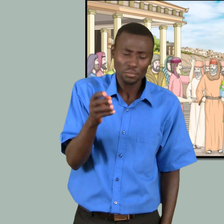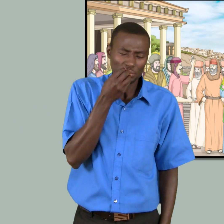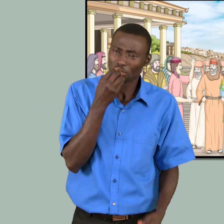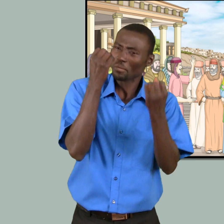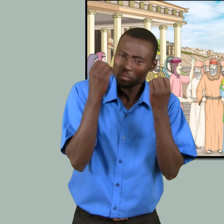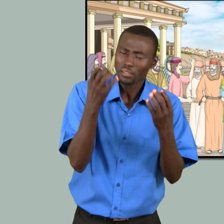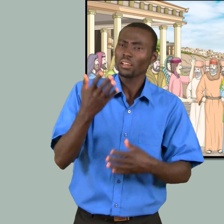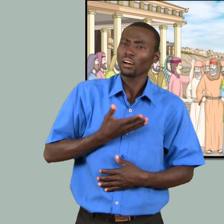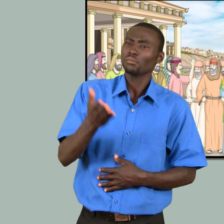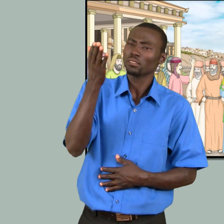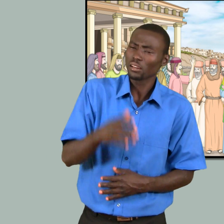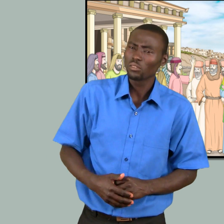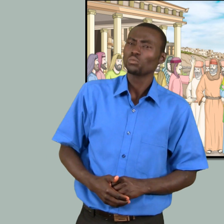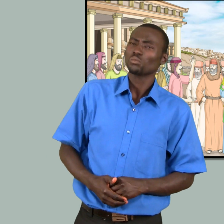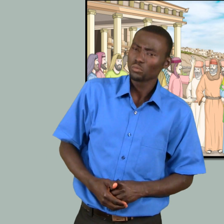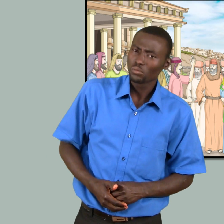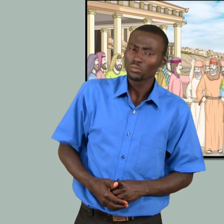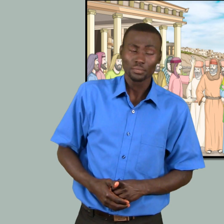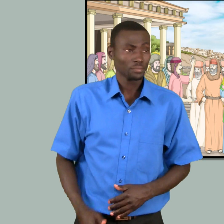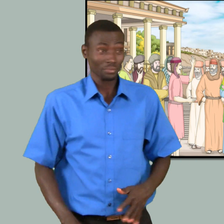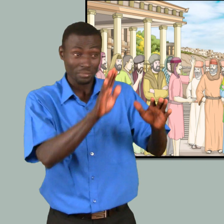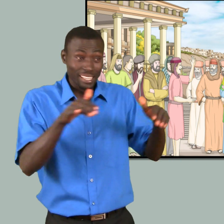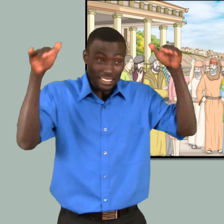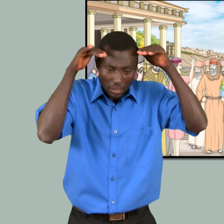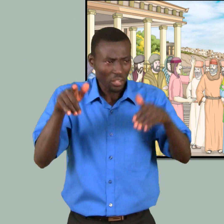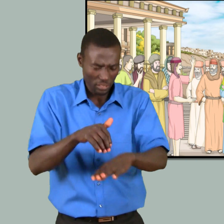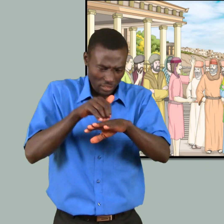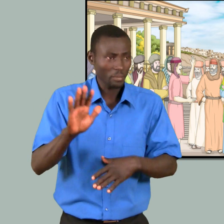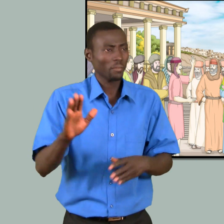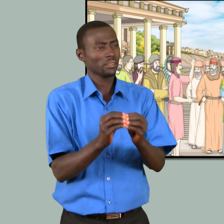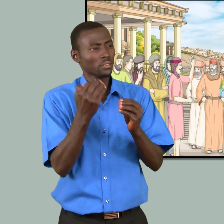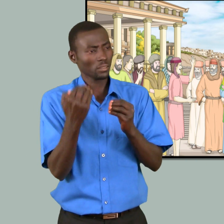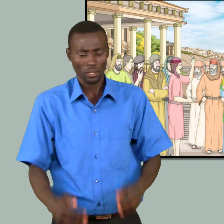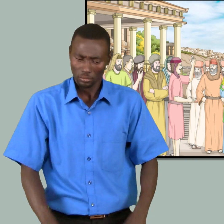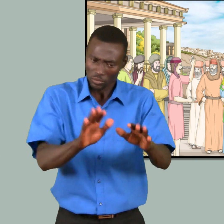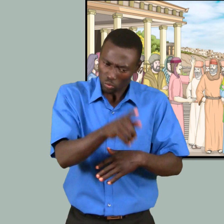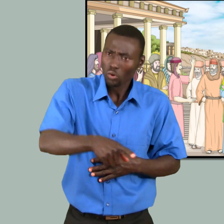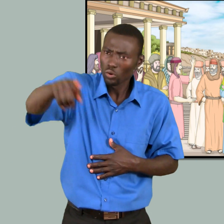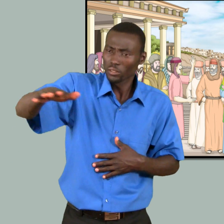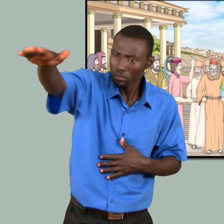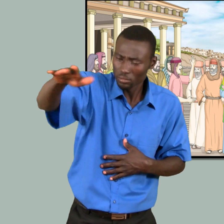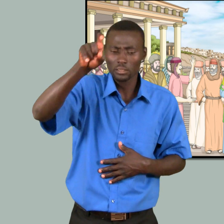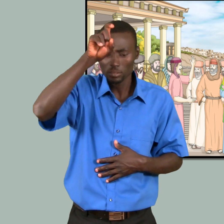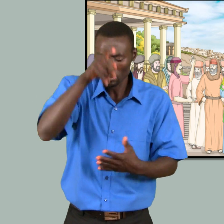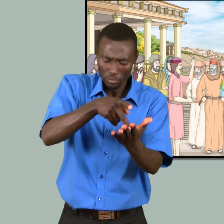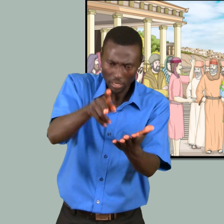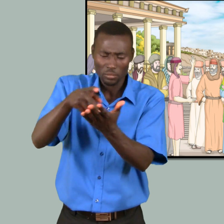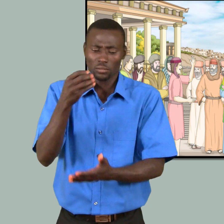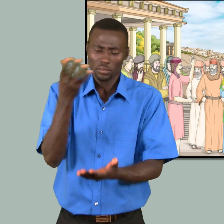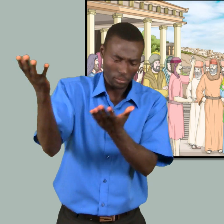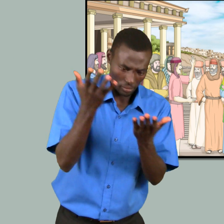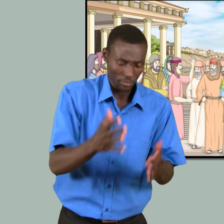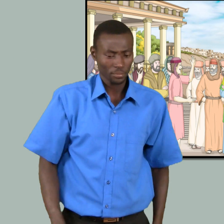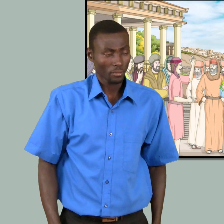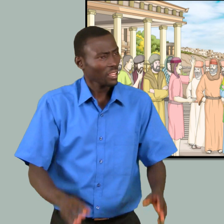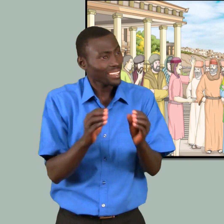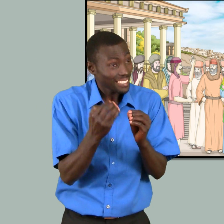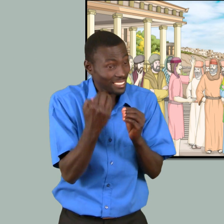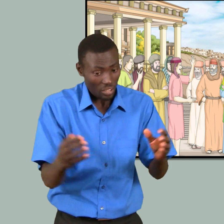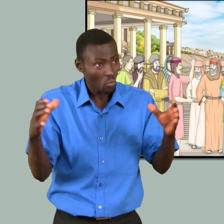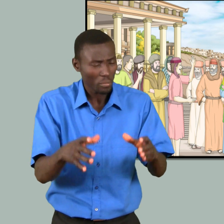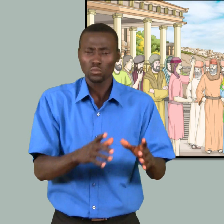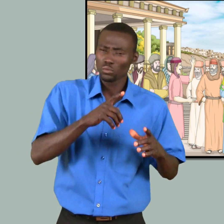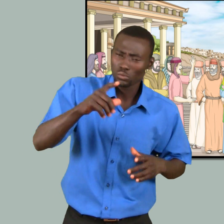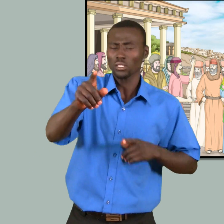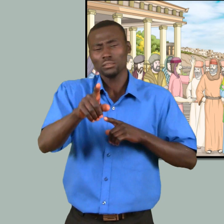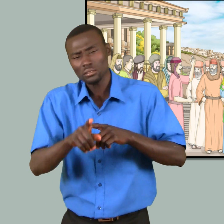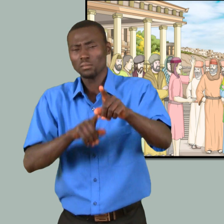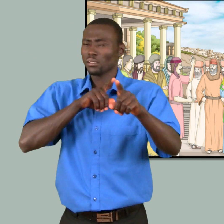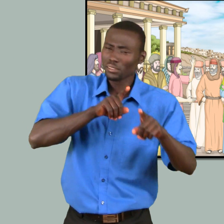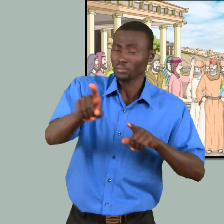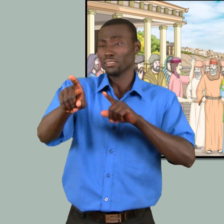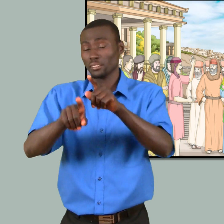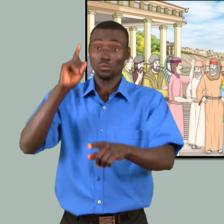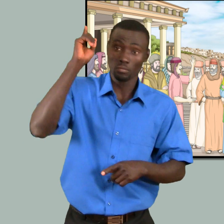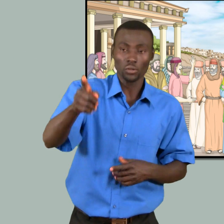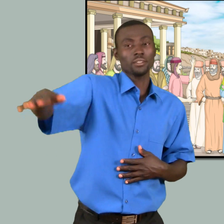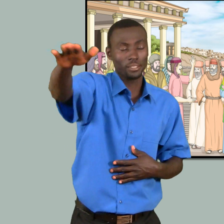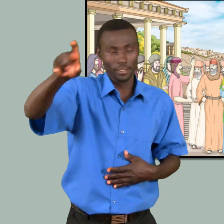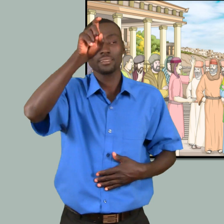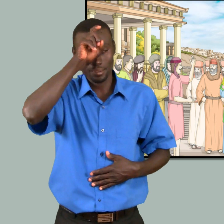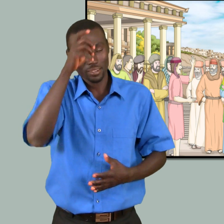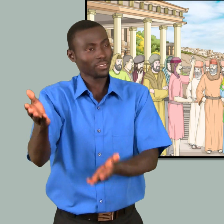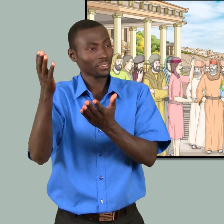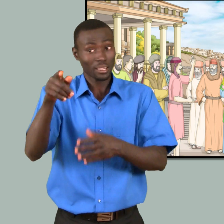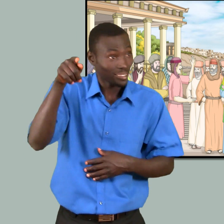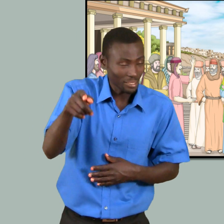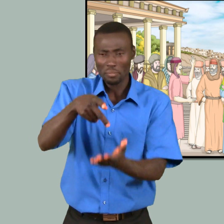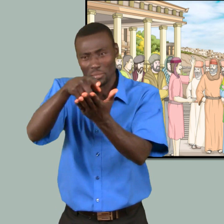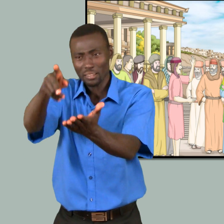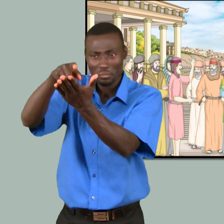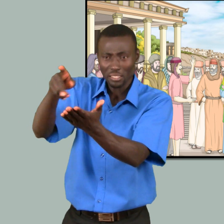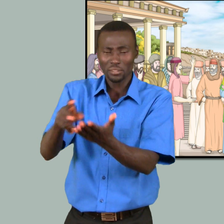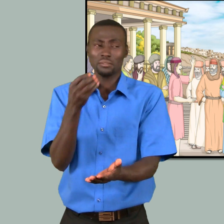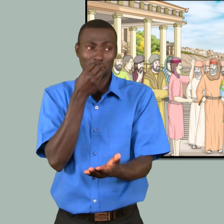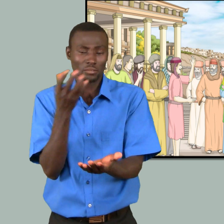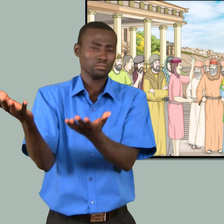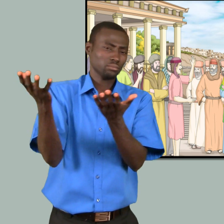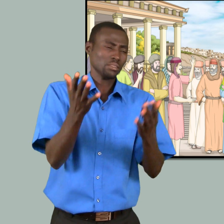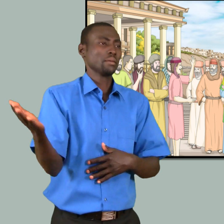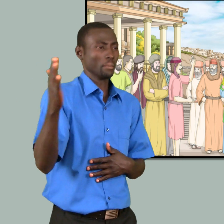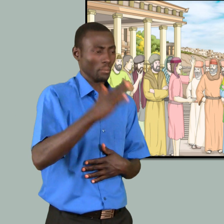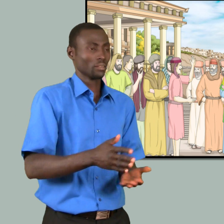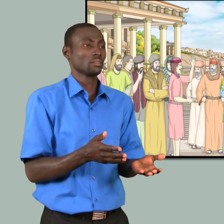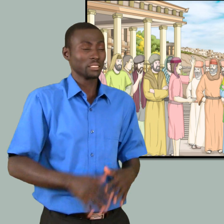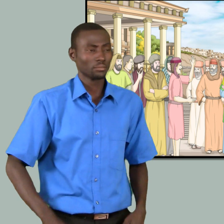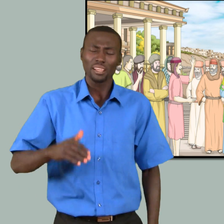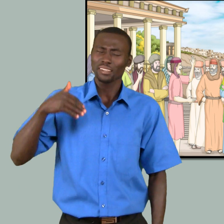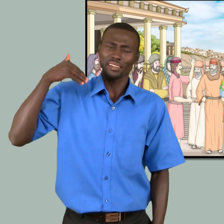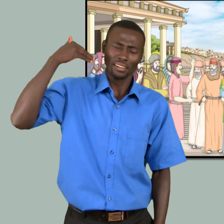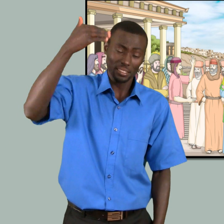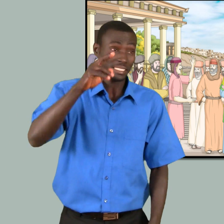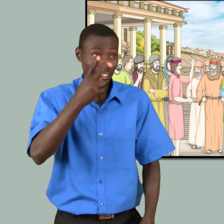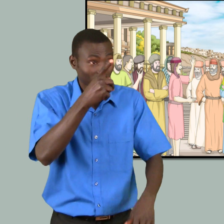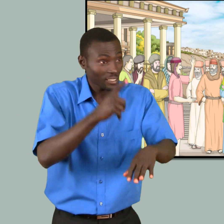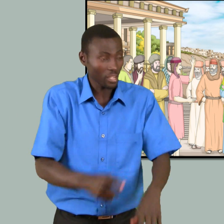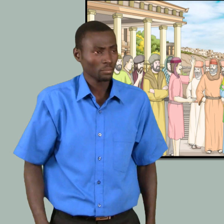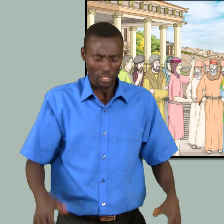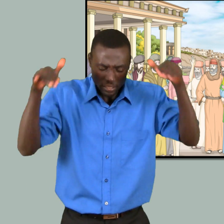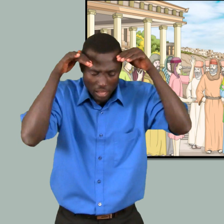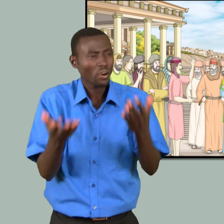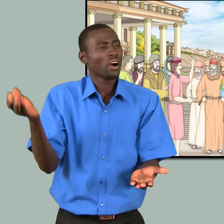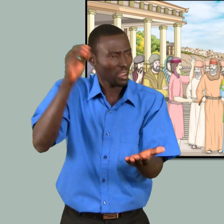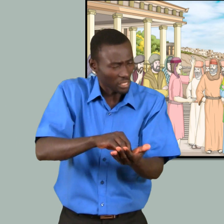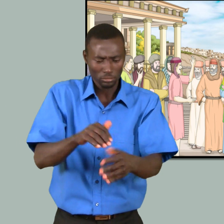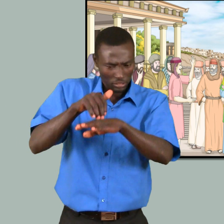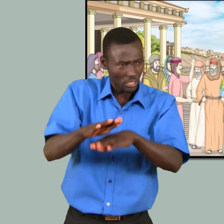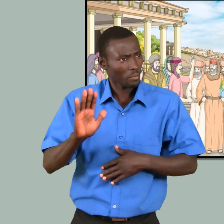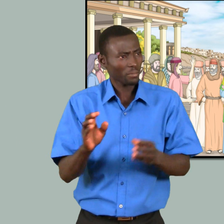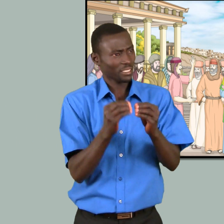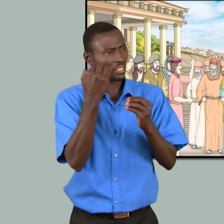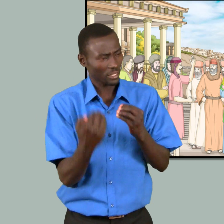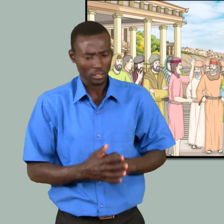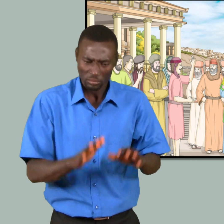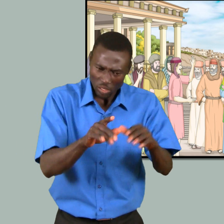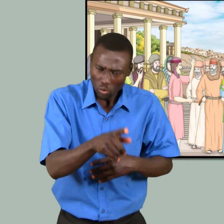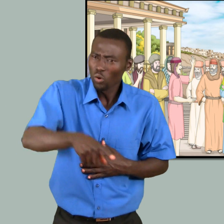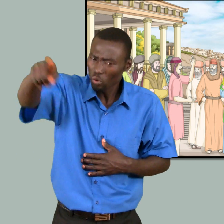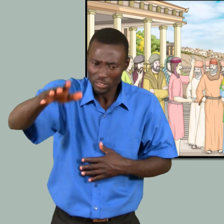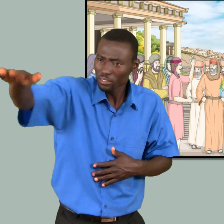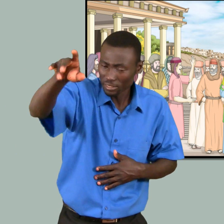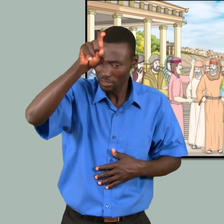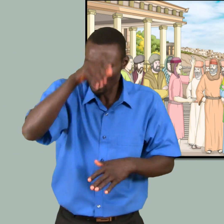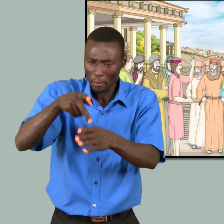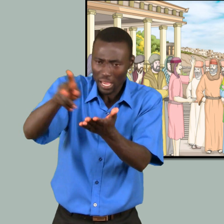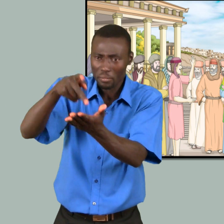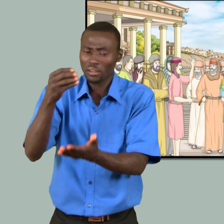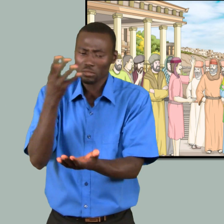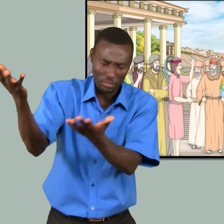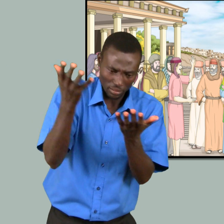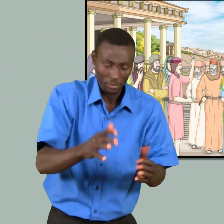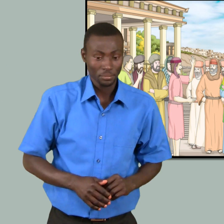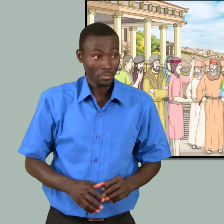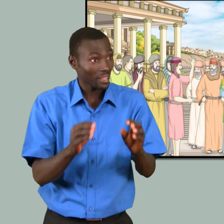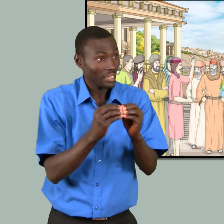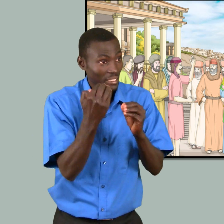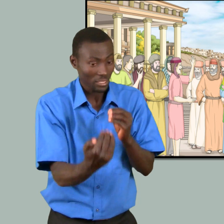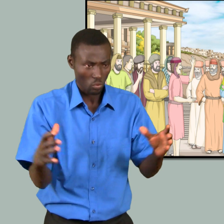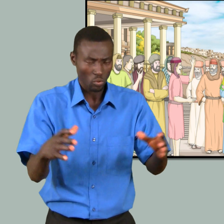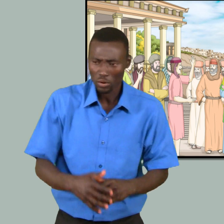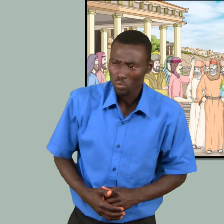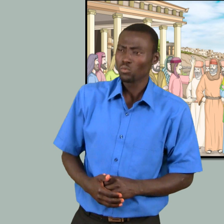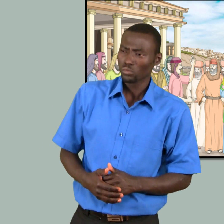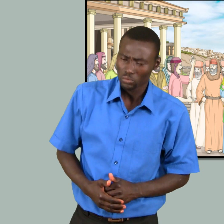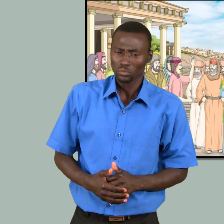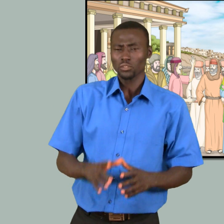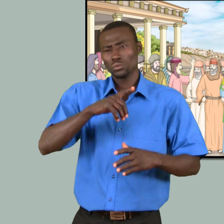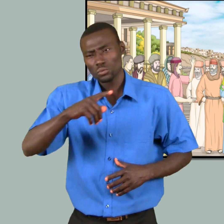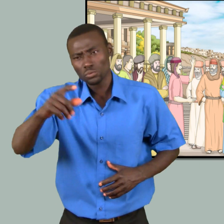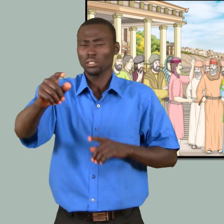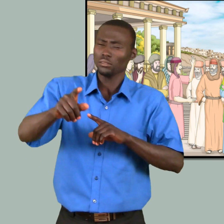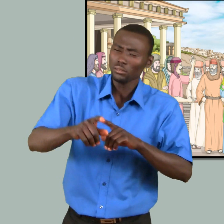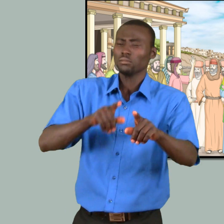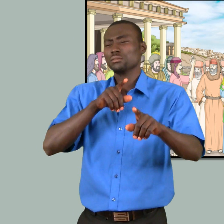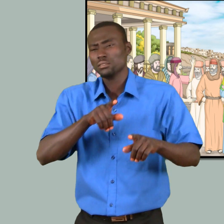When Jacob heard that there was grain in Egypt, he sent our fathers on their first visit.